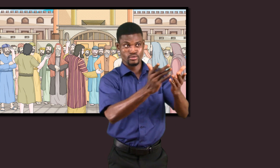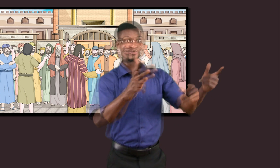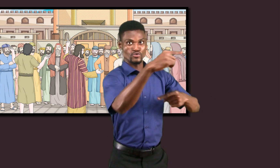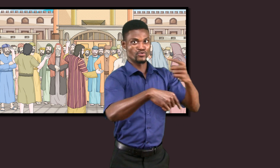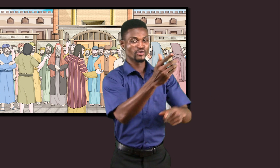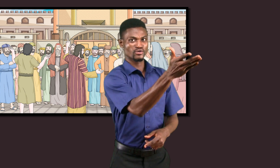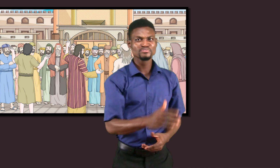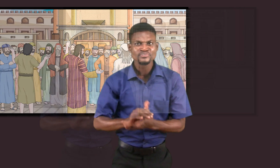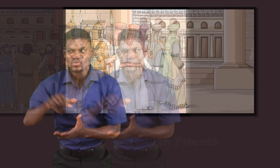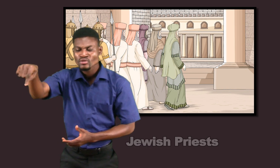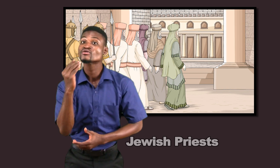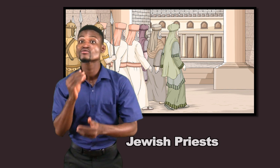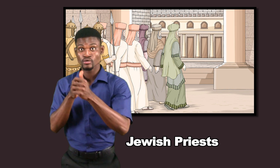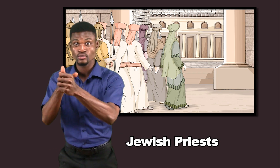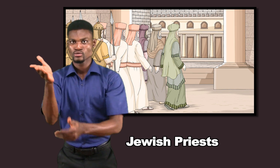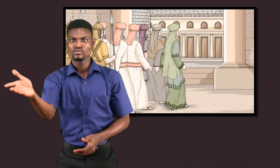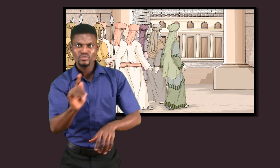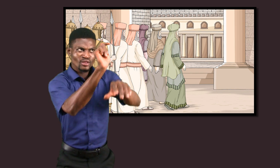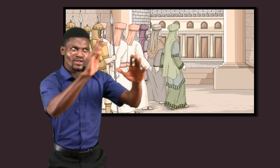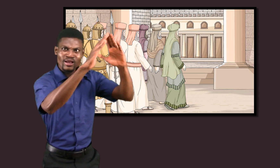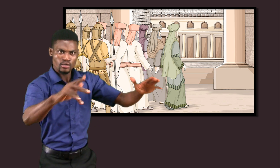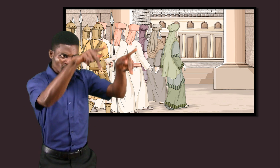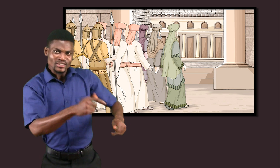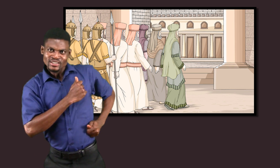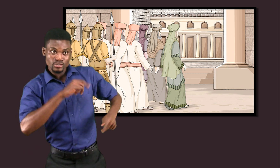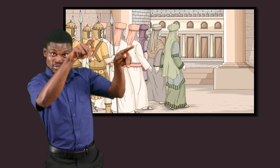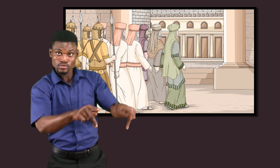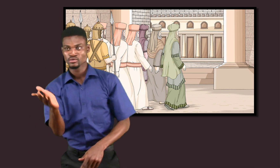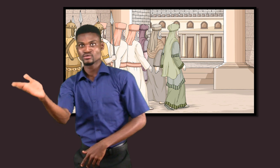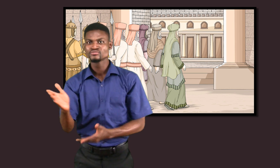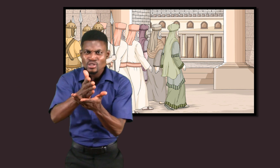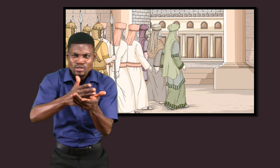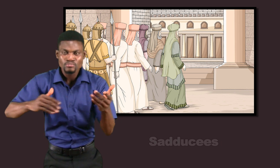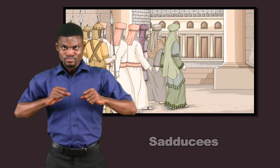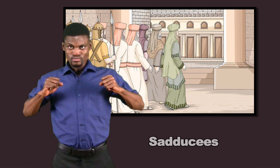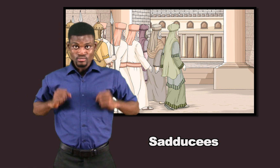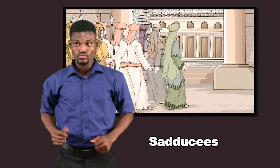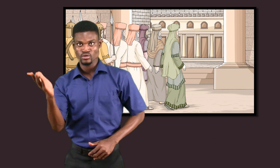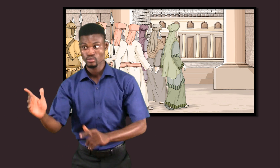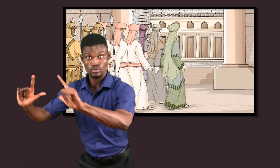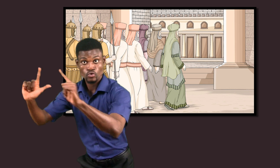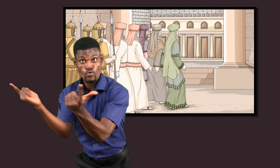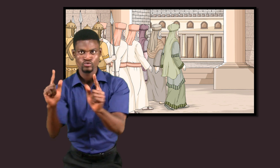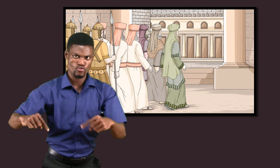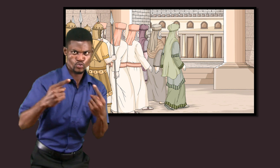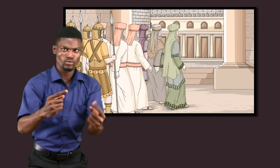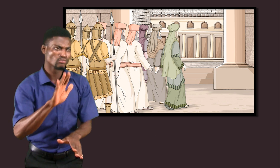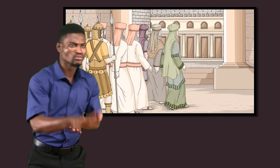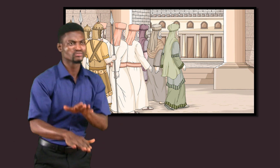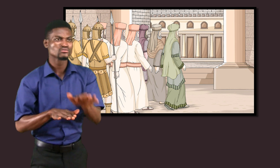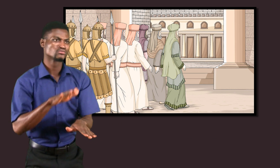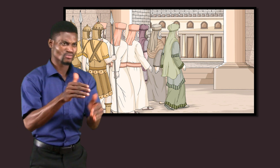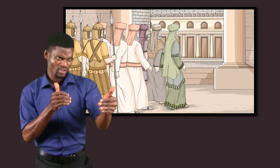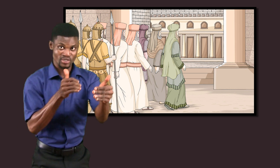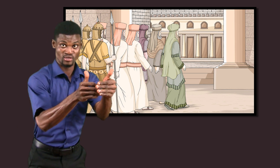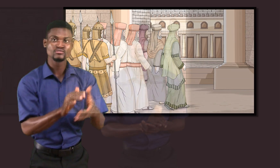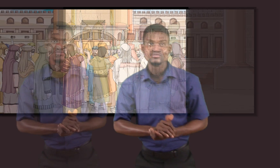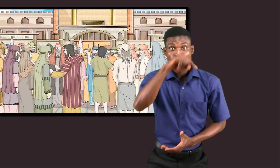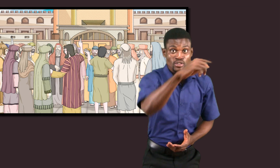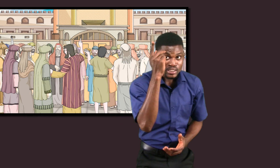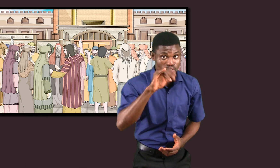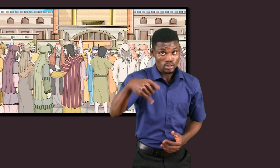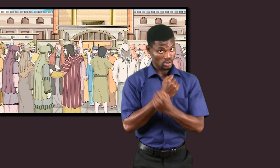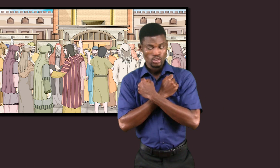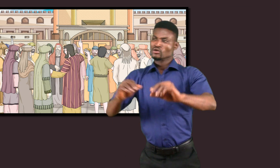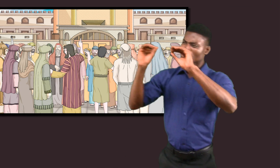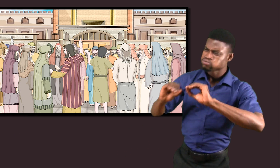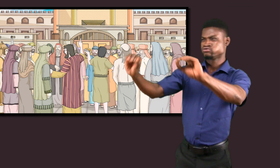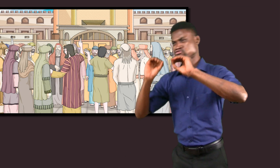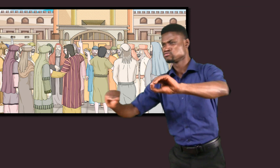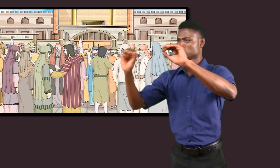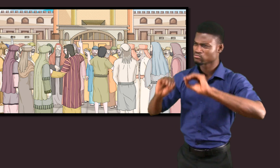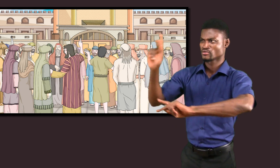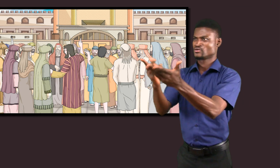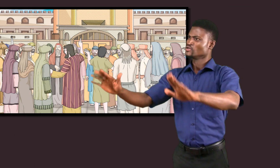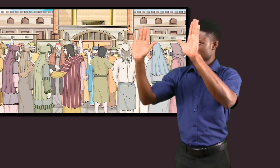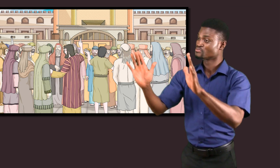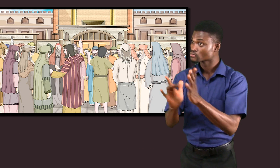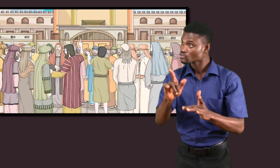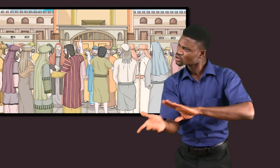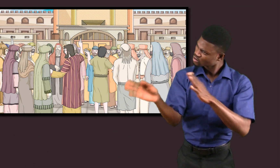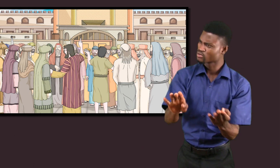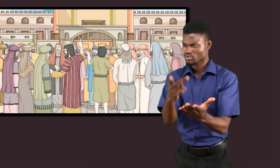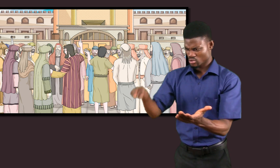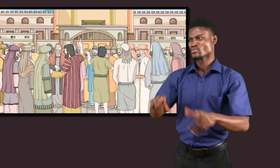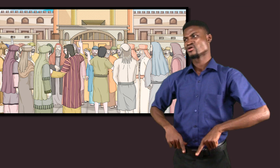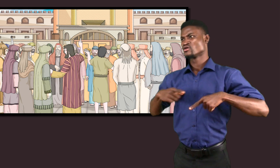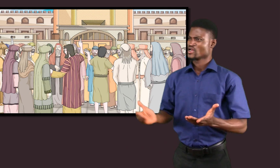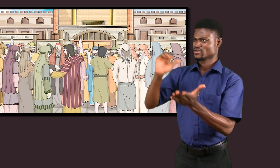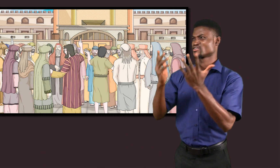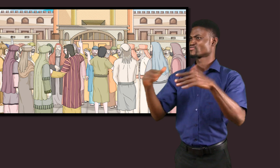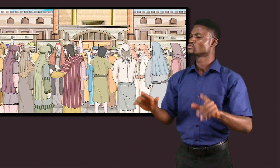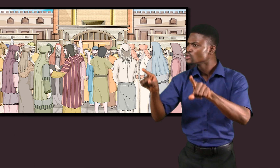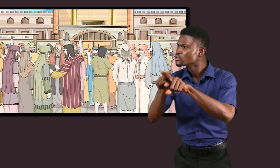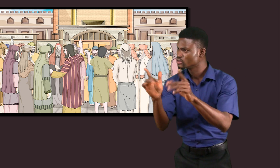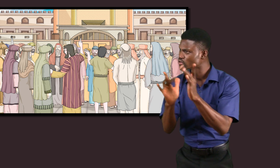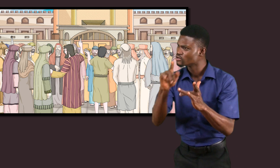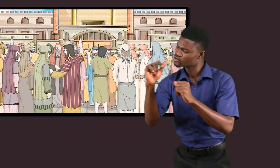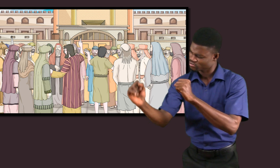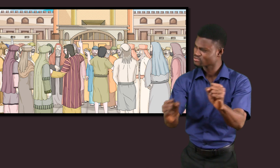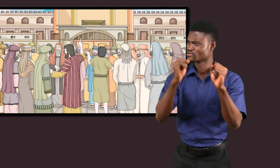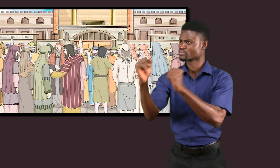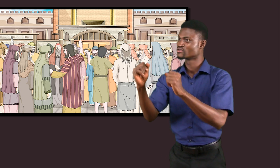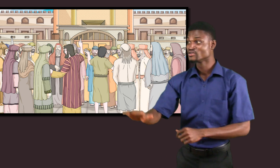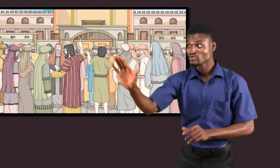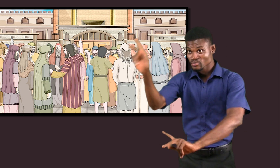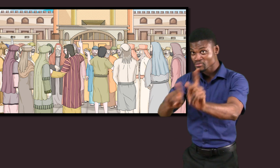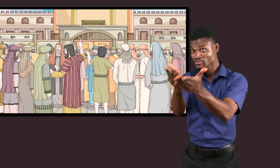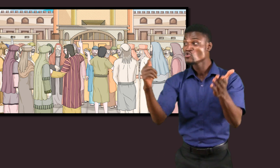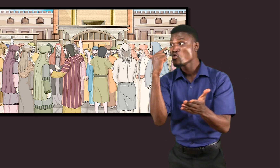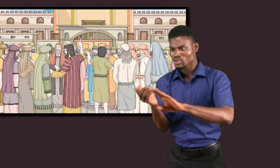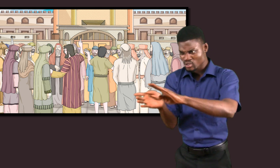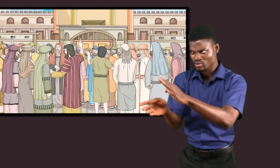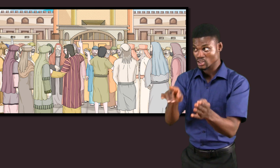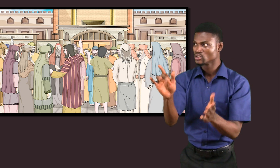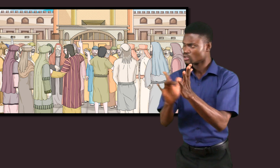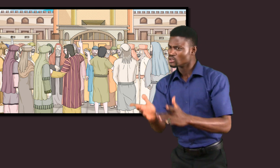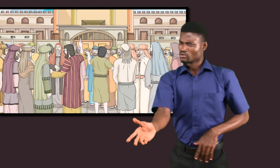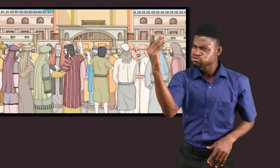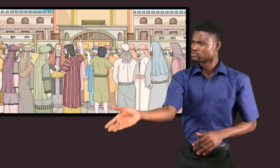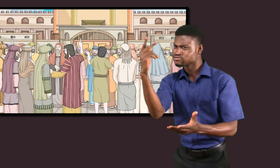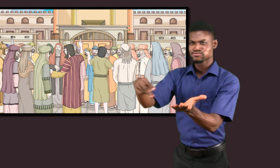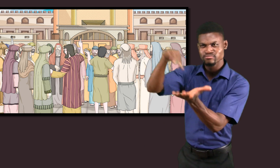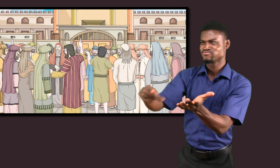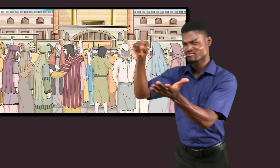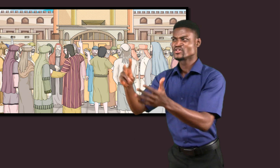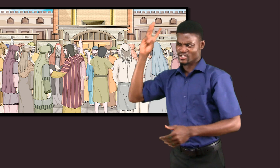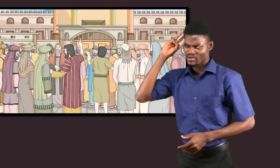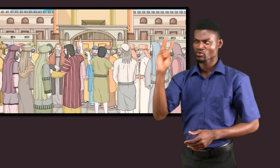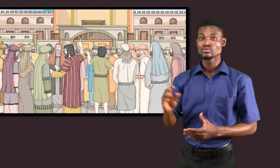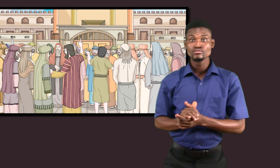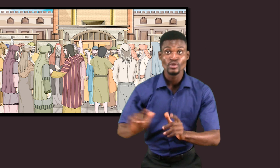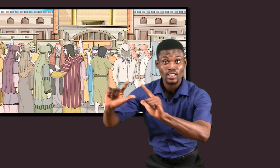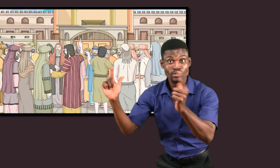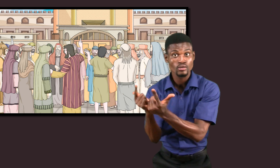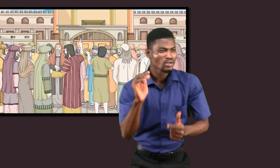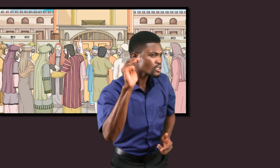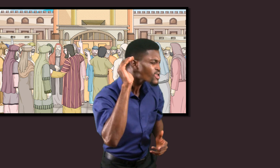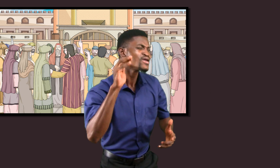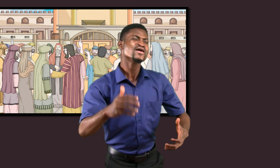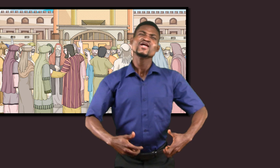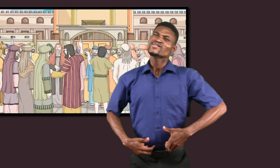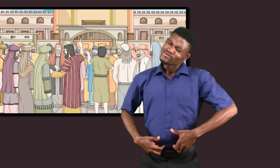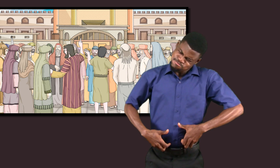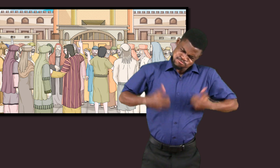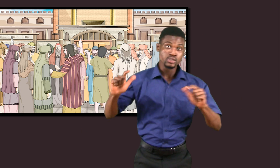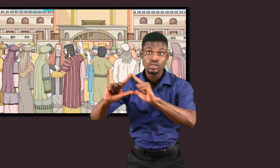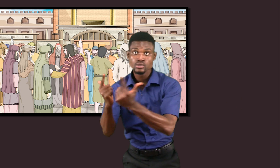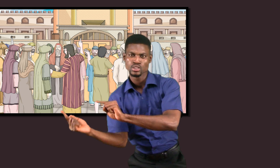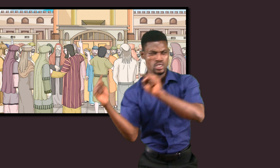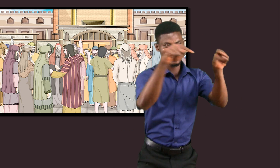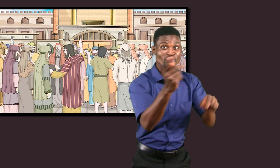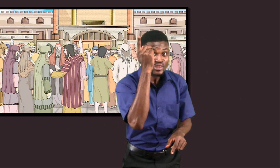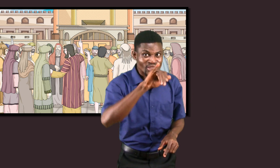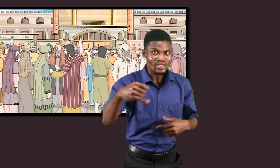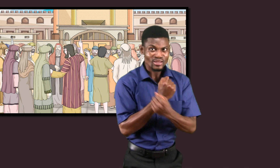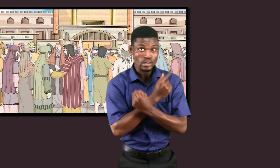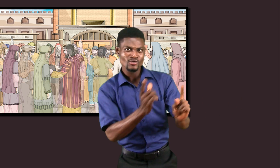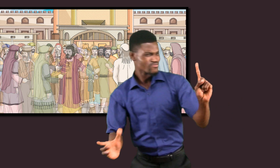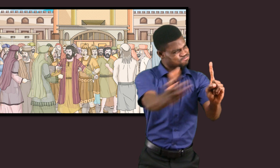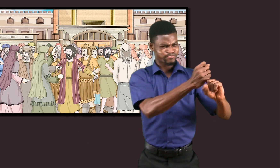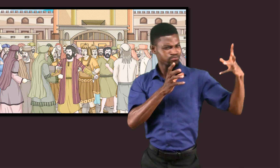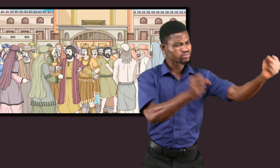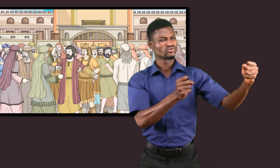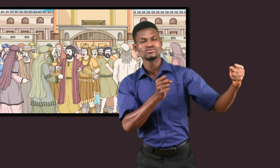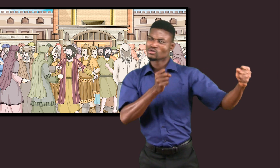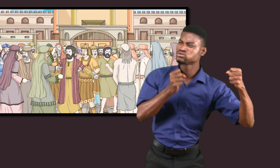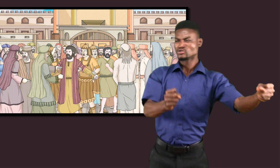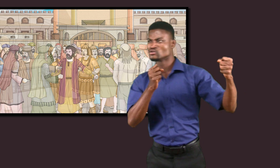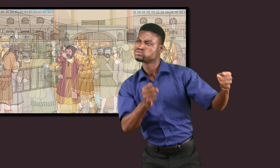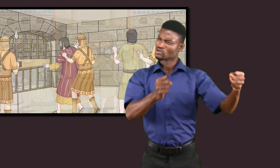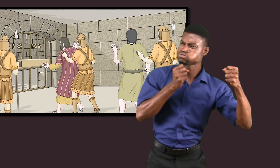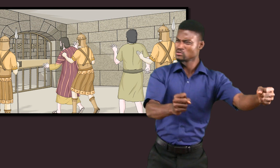While Peter and John were speaking to the people, the priests and the captain of the temple guard and the Sadducees came up to them, greatly disturbed that they were teaching the people and proclaiming in Jesus the resurrection of the dead.